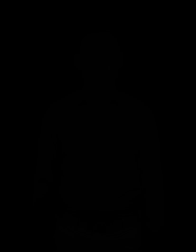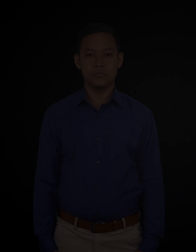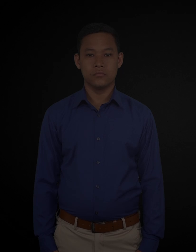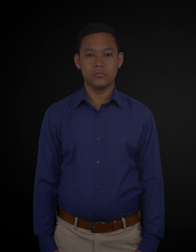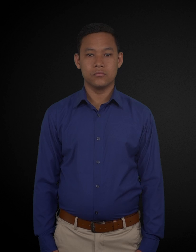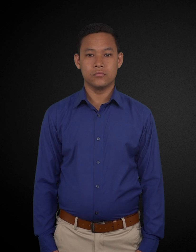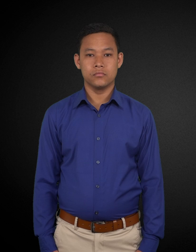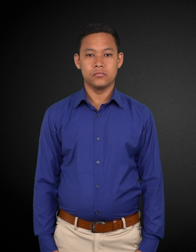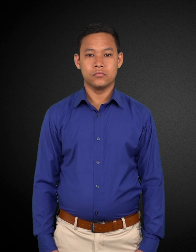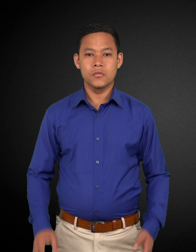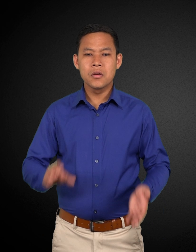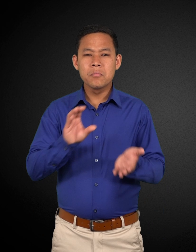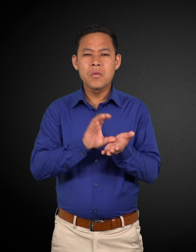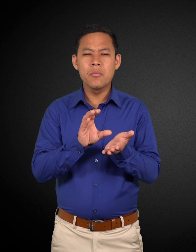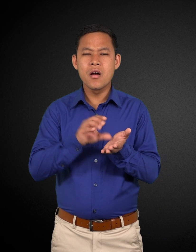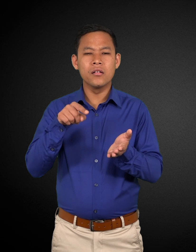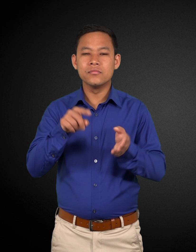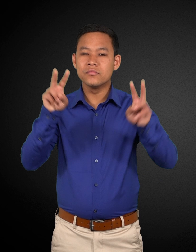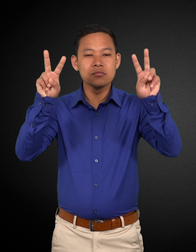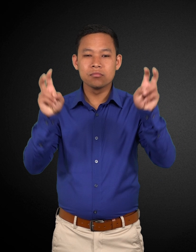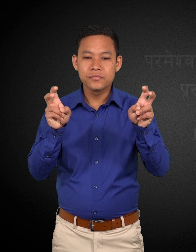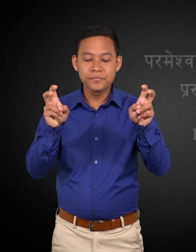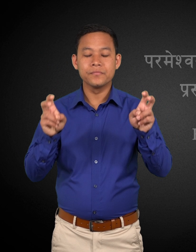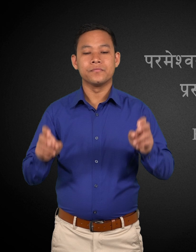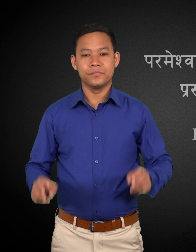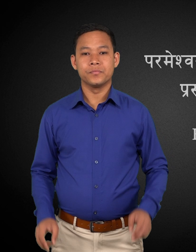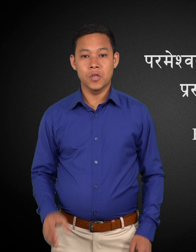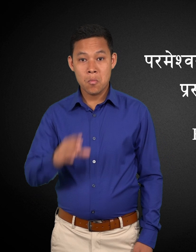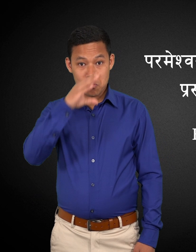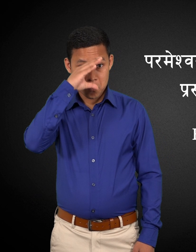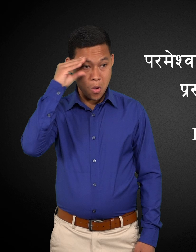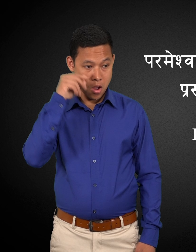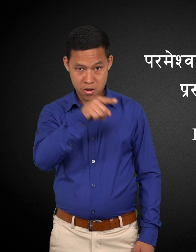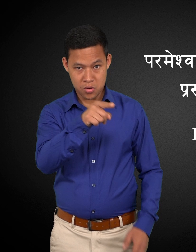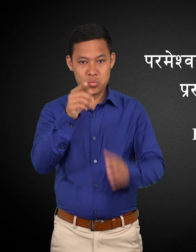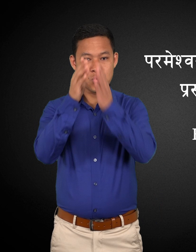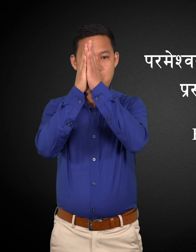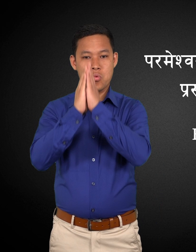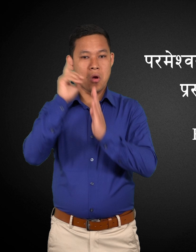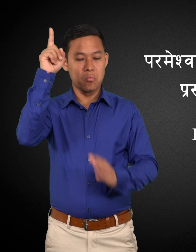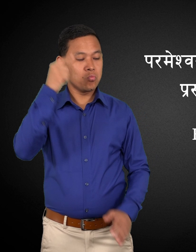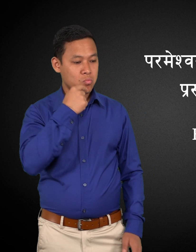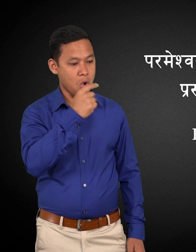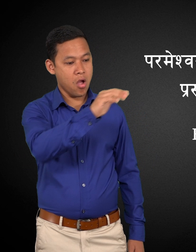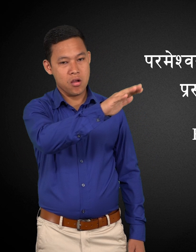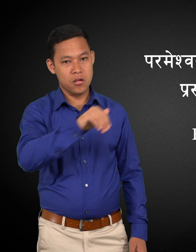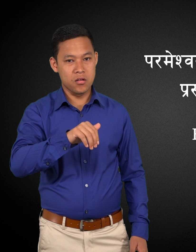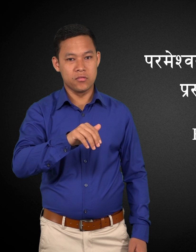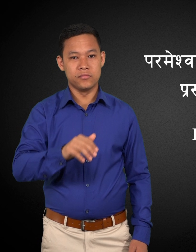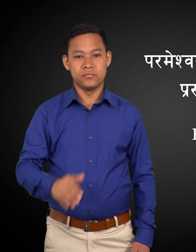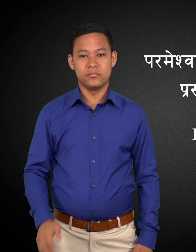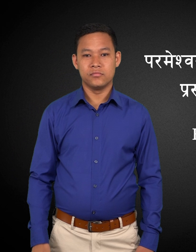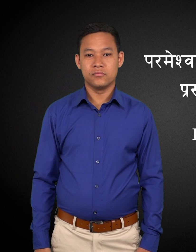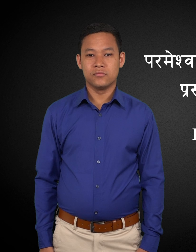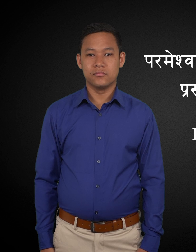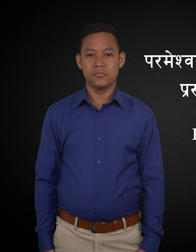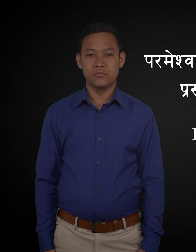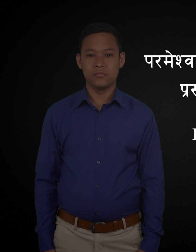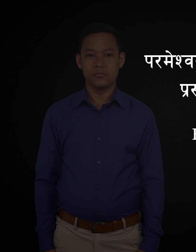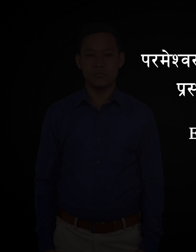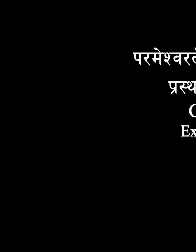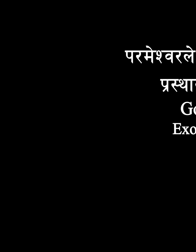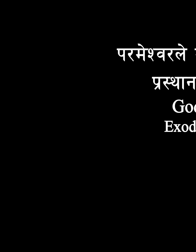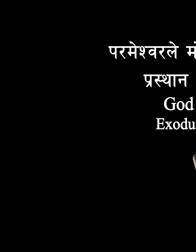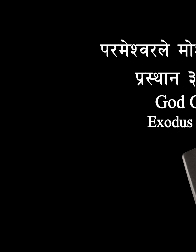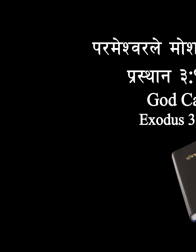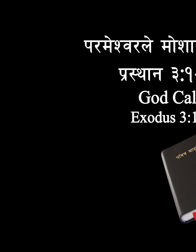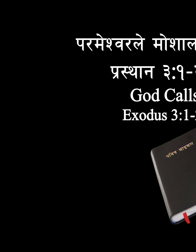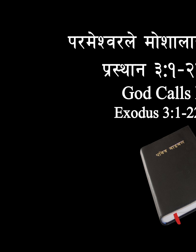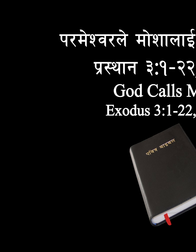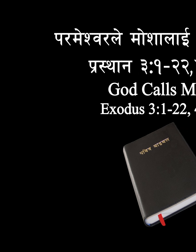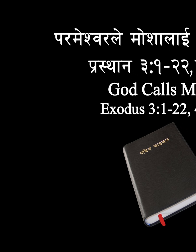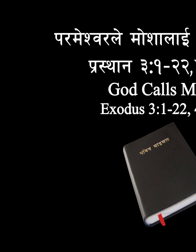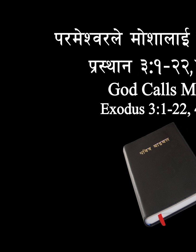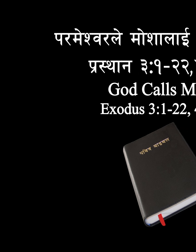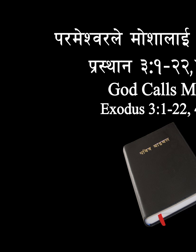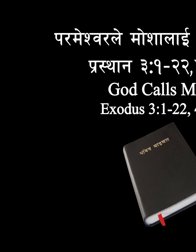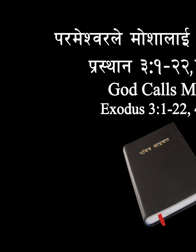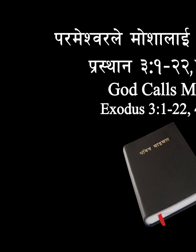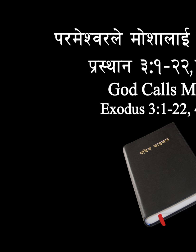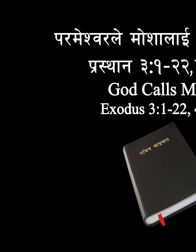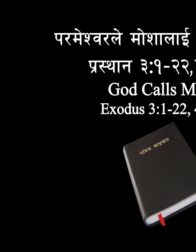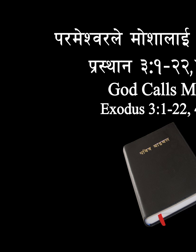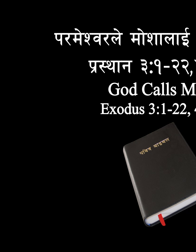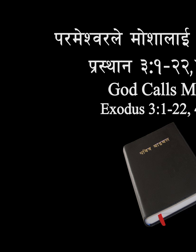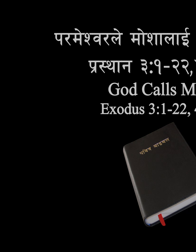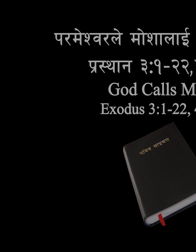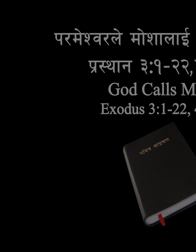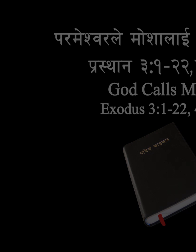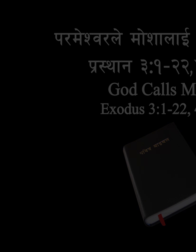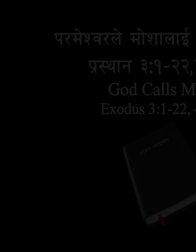God calls Moses